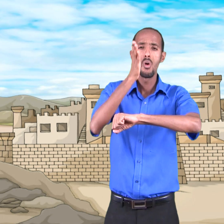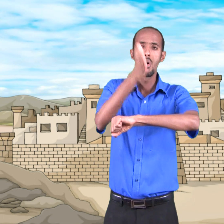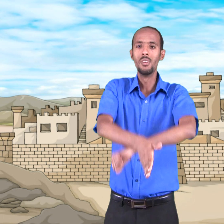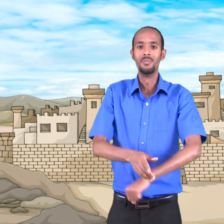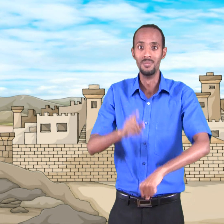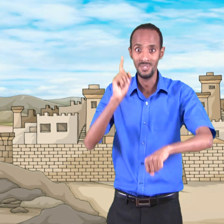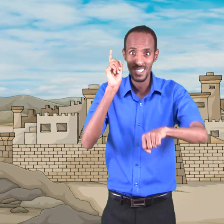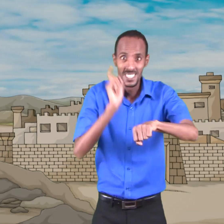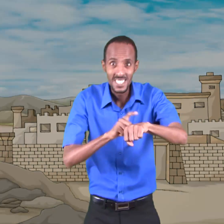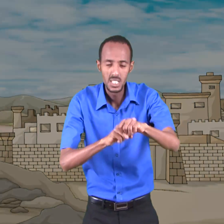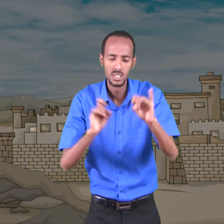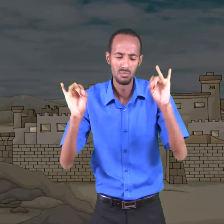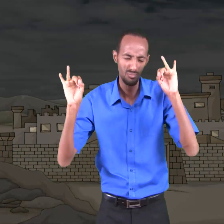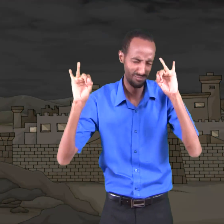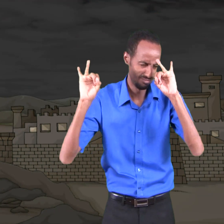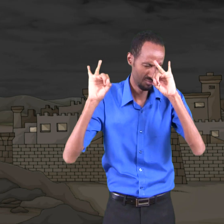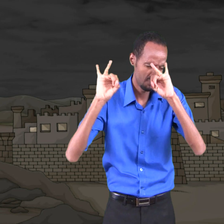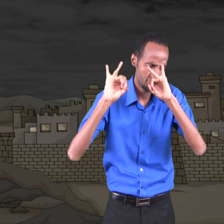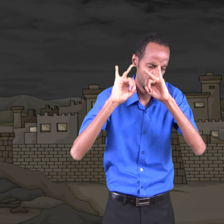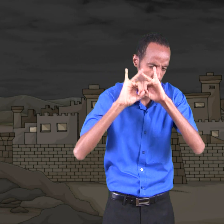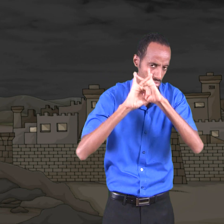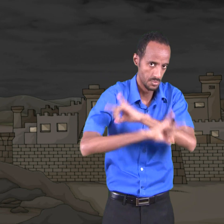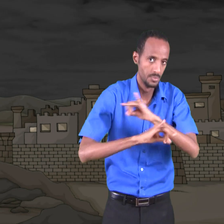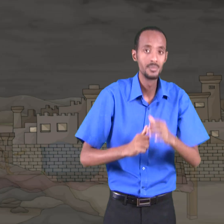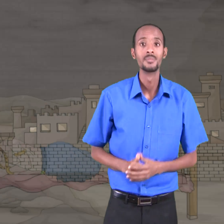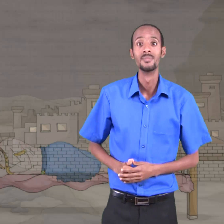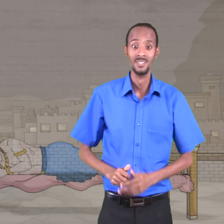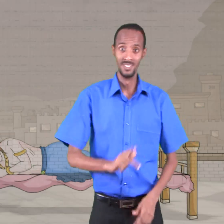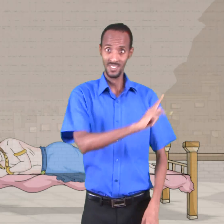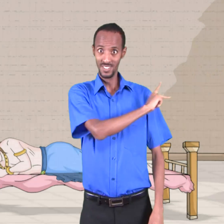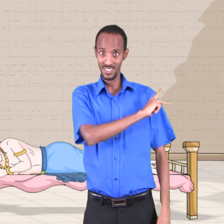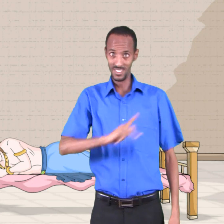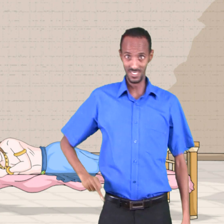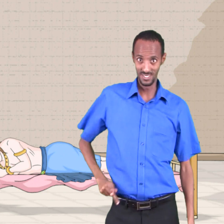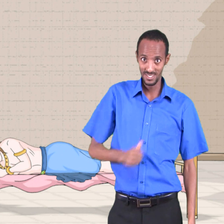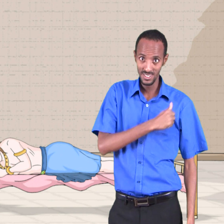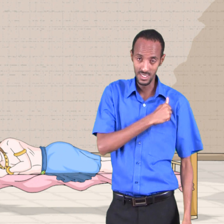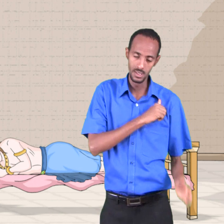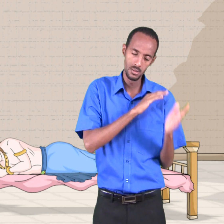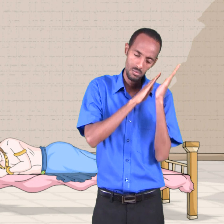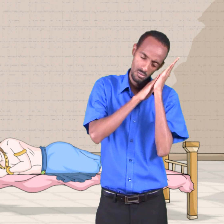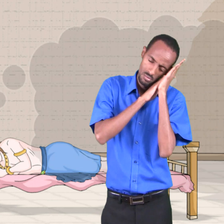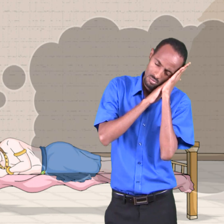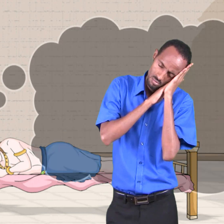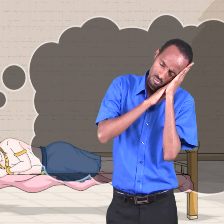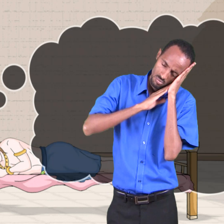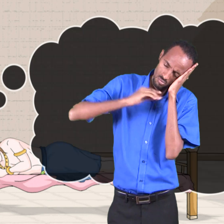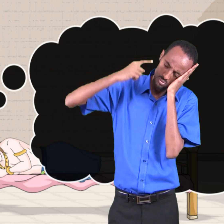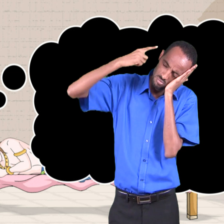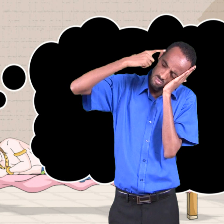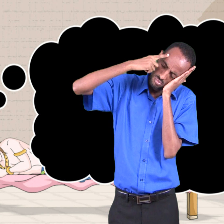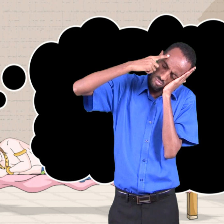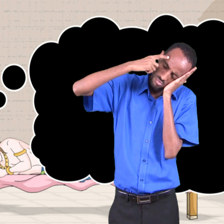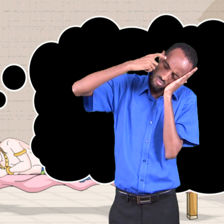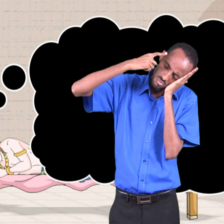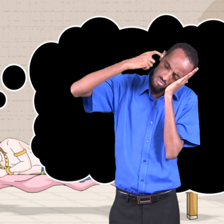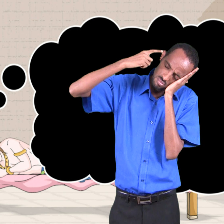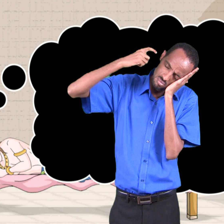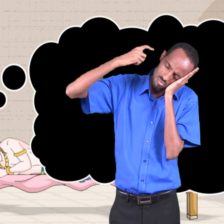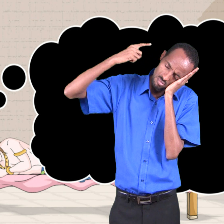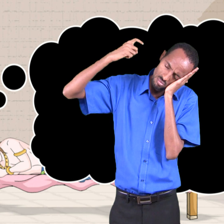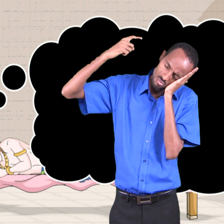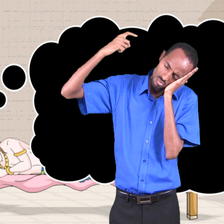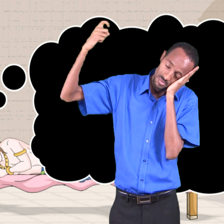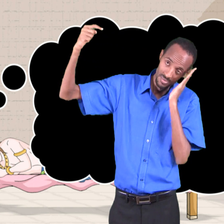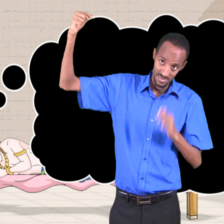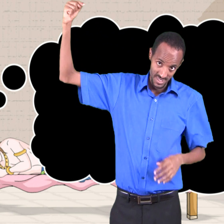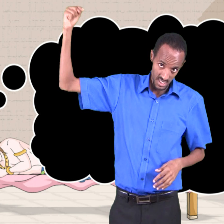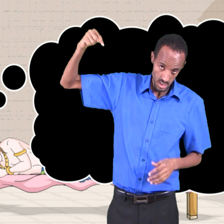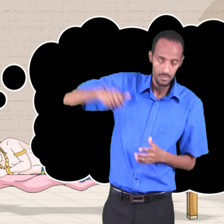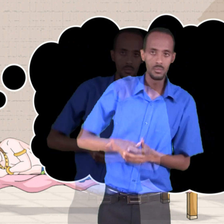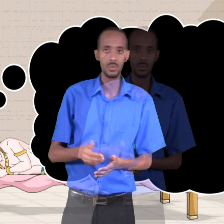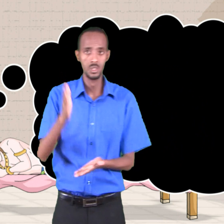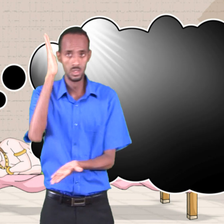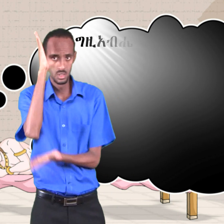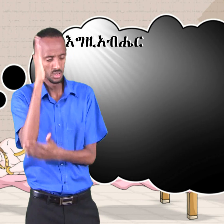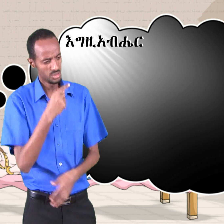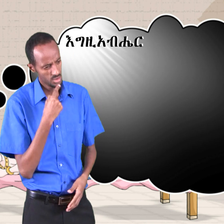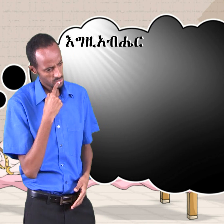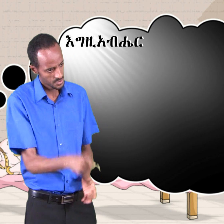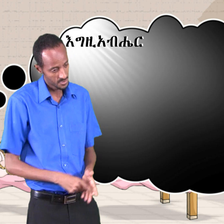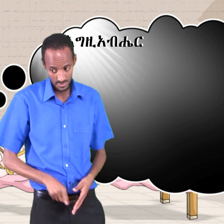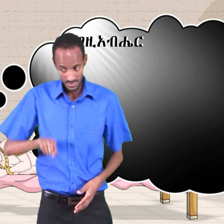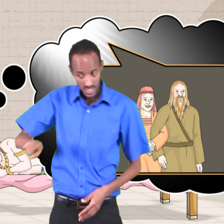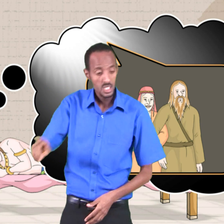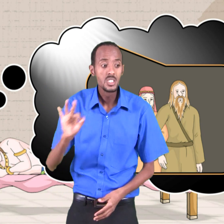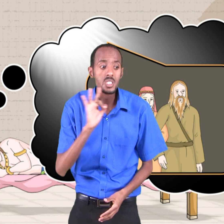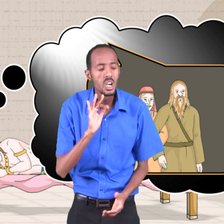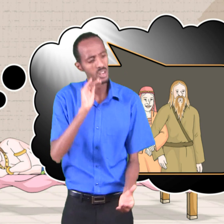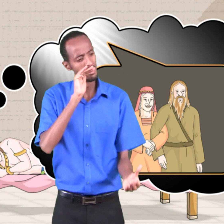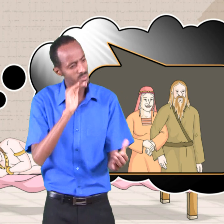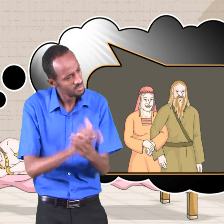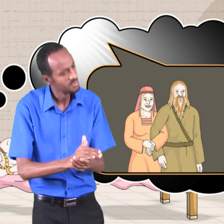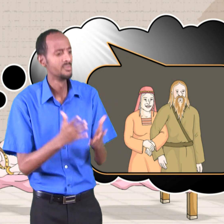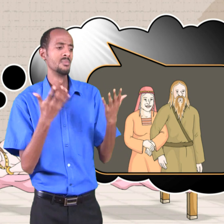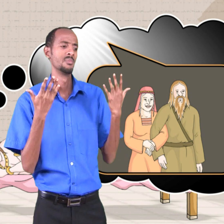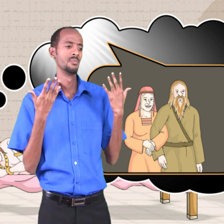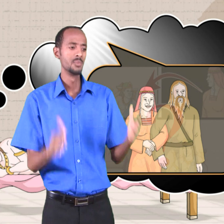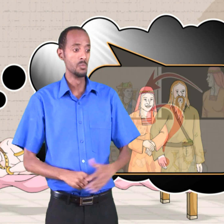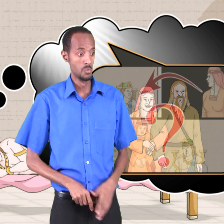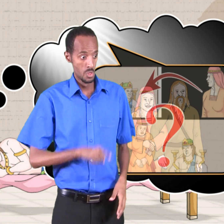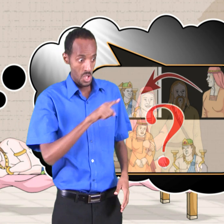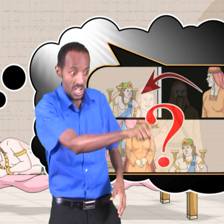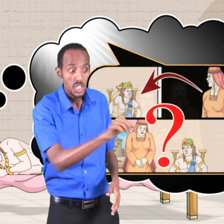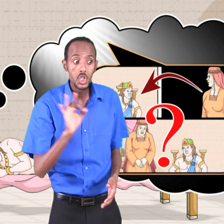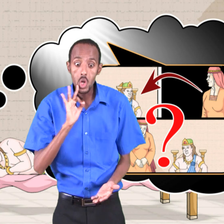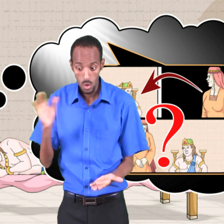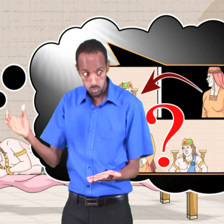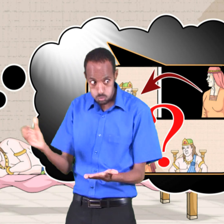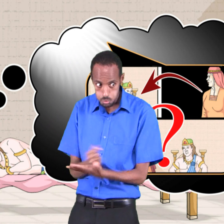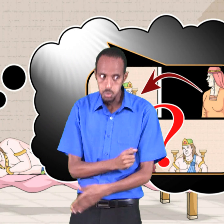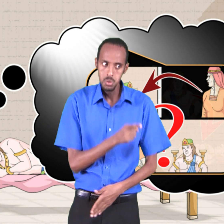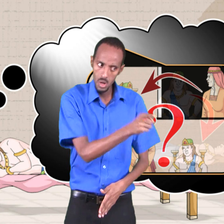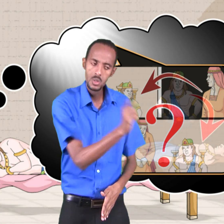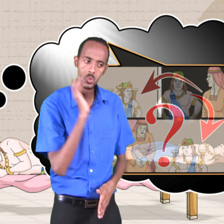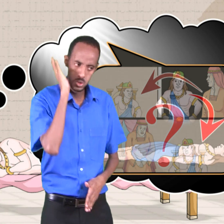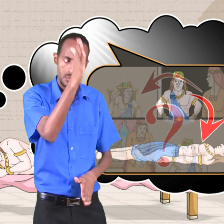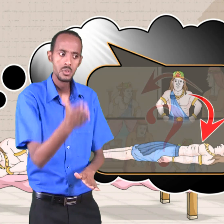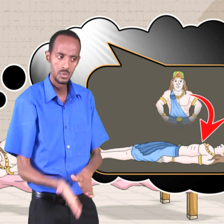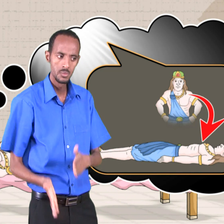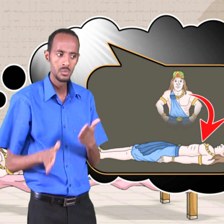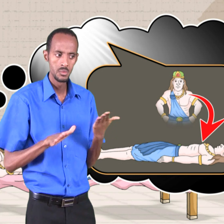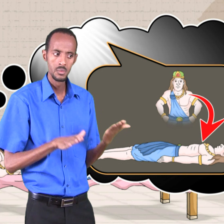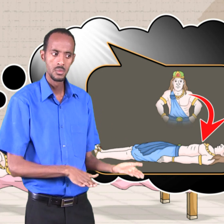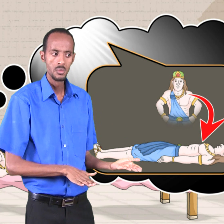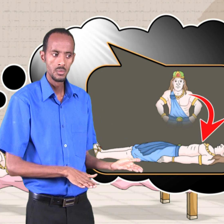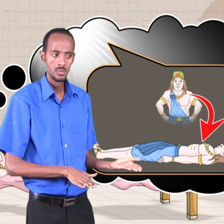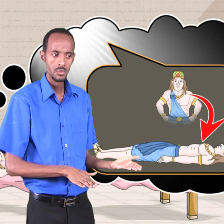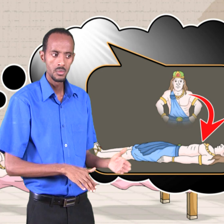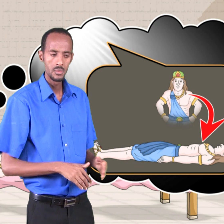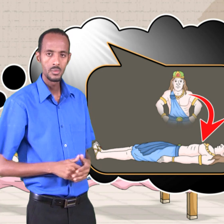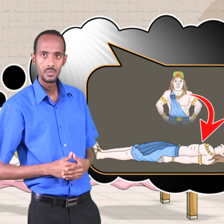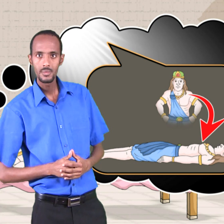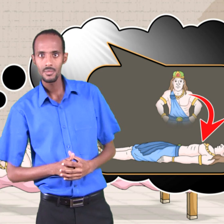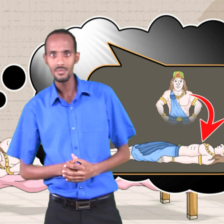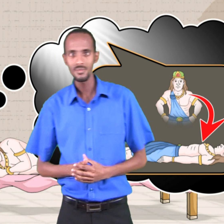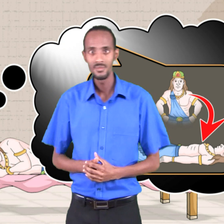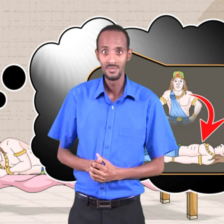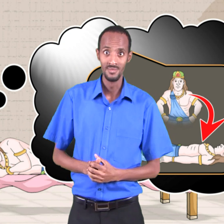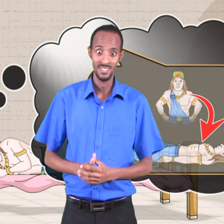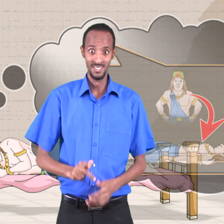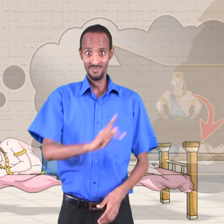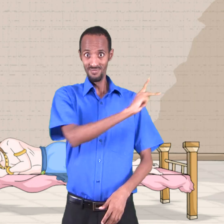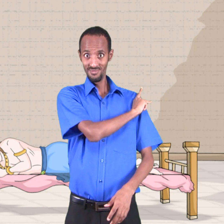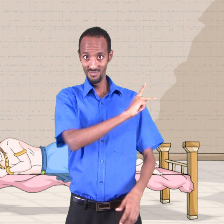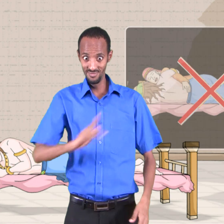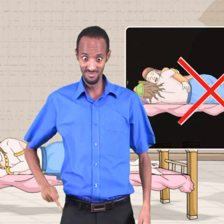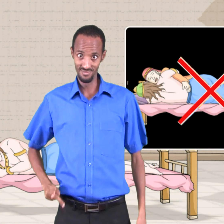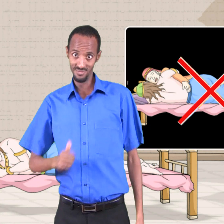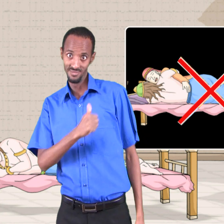One night, however, God came to Abimelech in a dream and told him, “You are as good as dead because of the woman you have taken, for she is a married woman.”